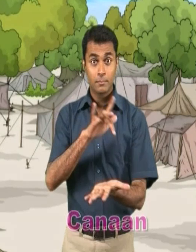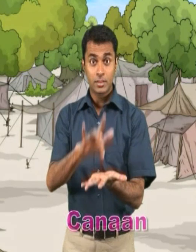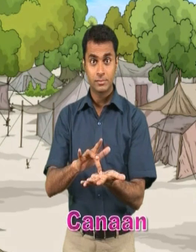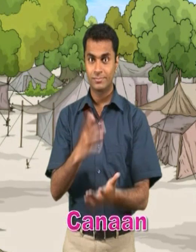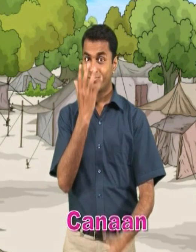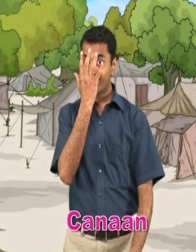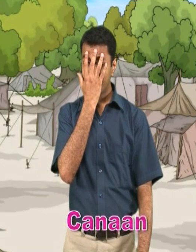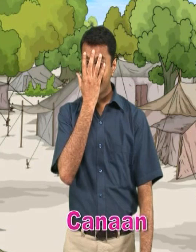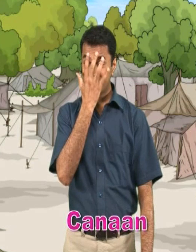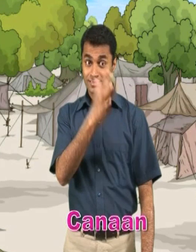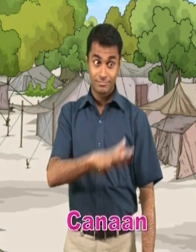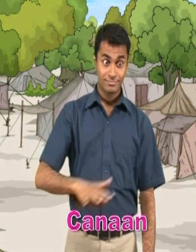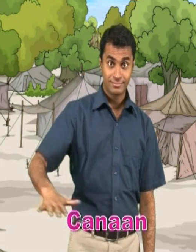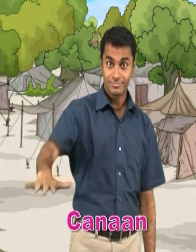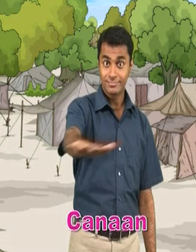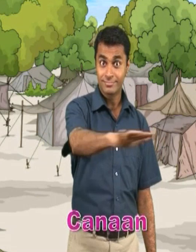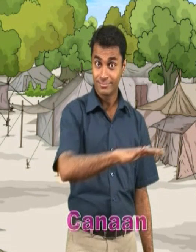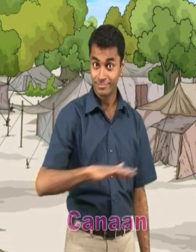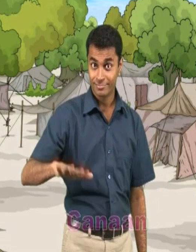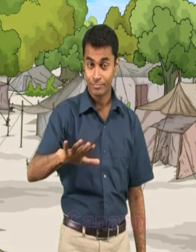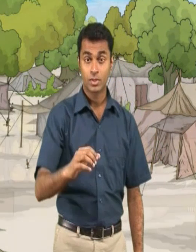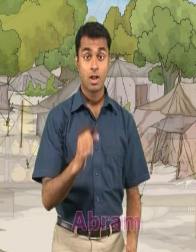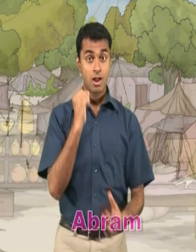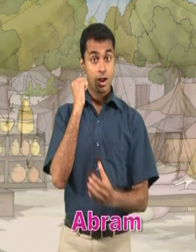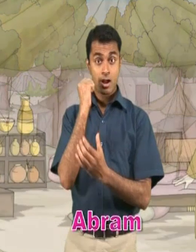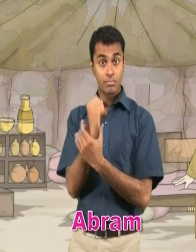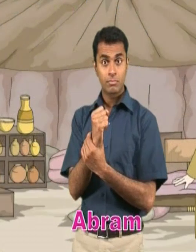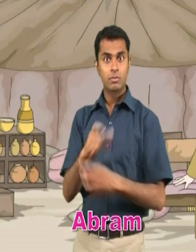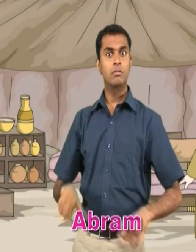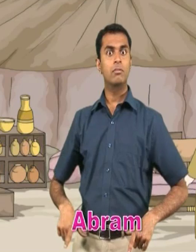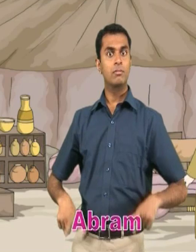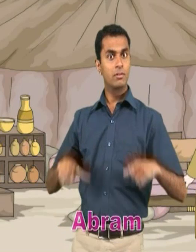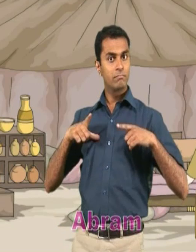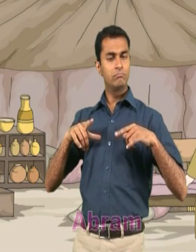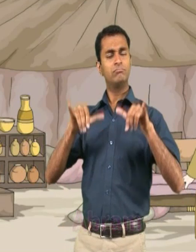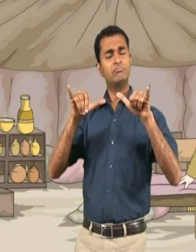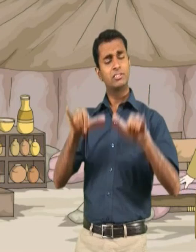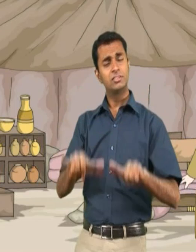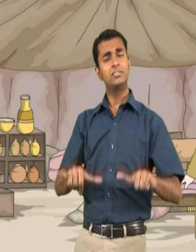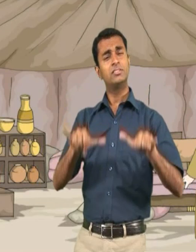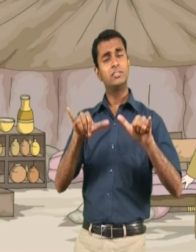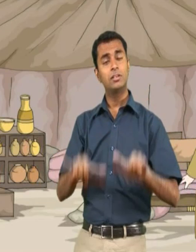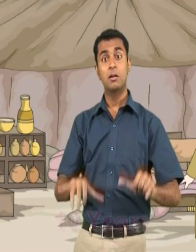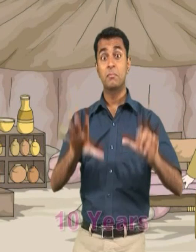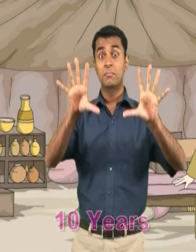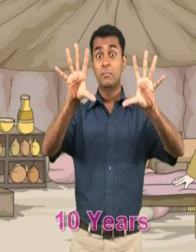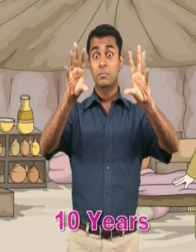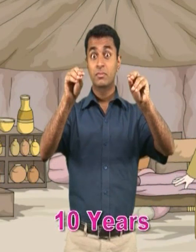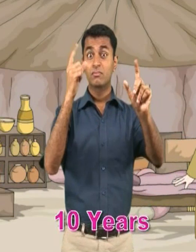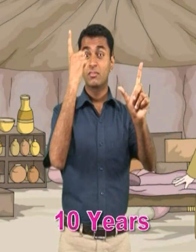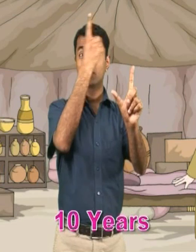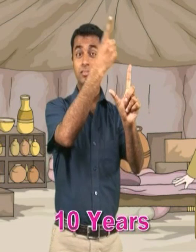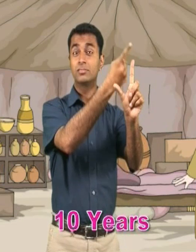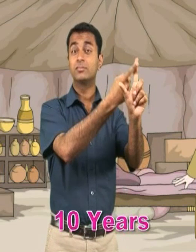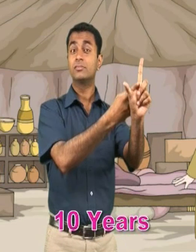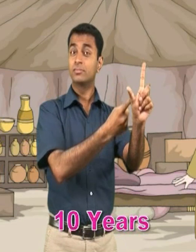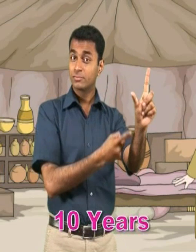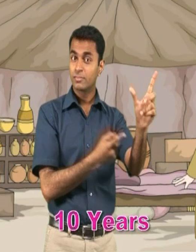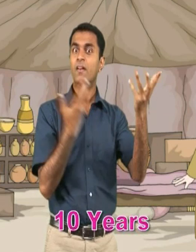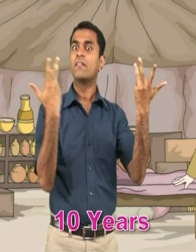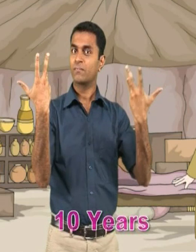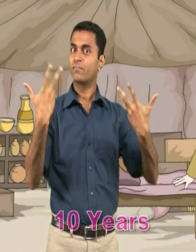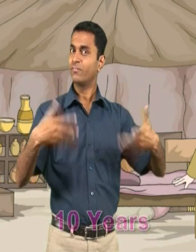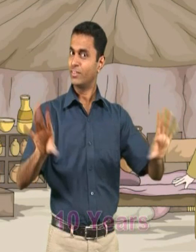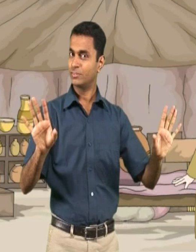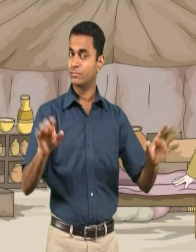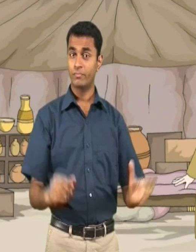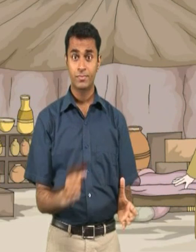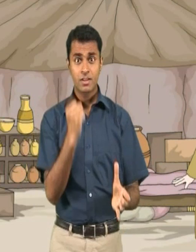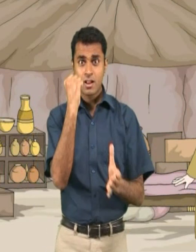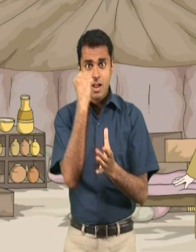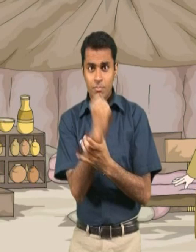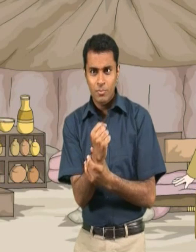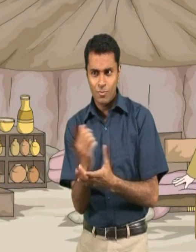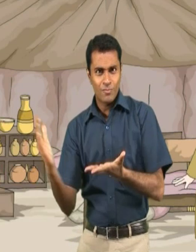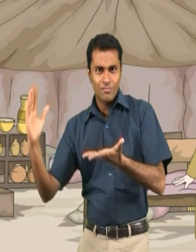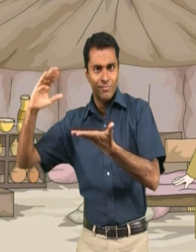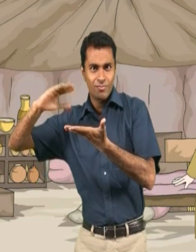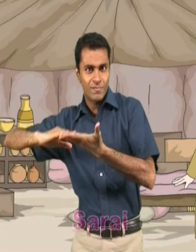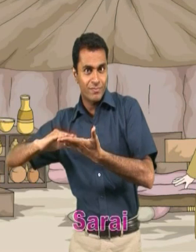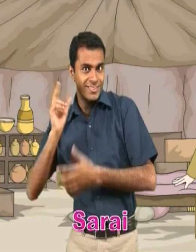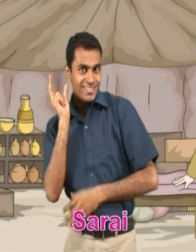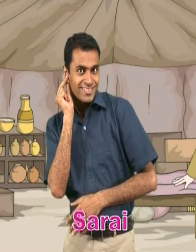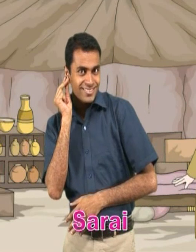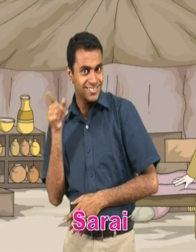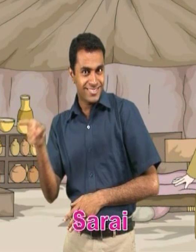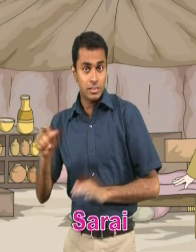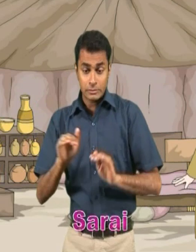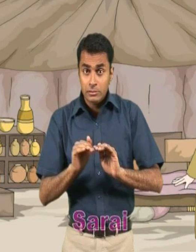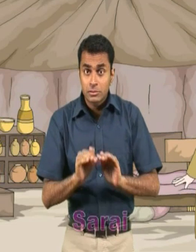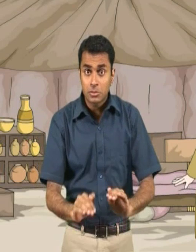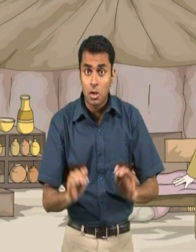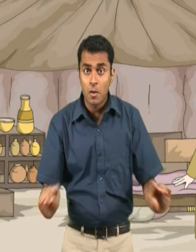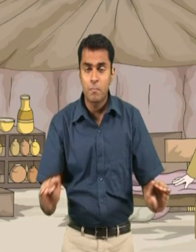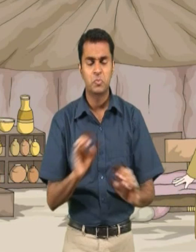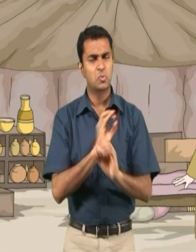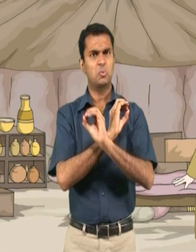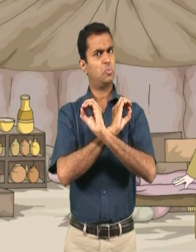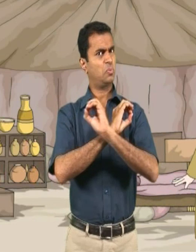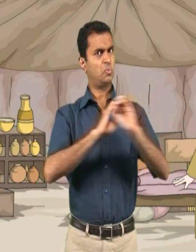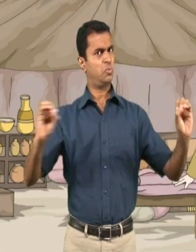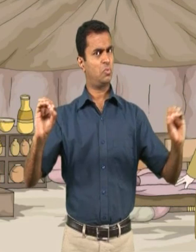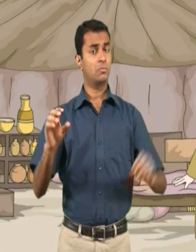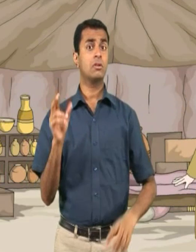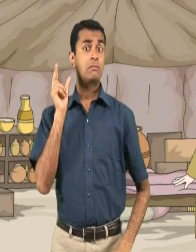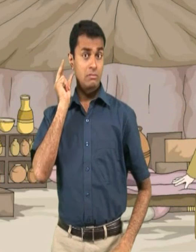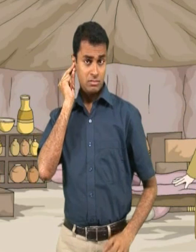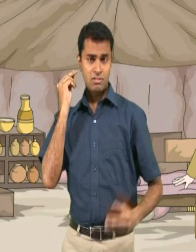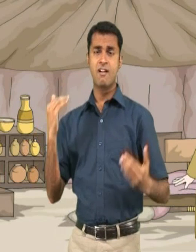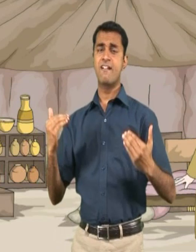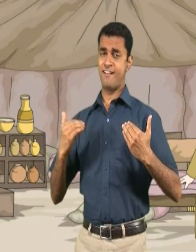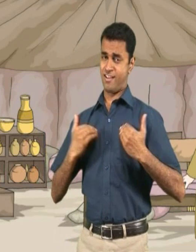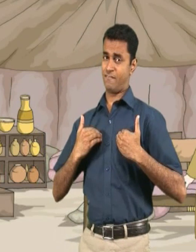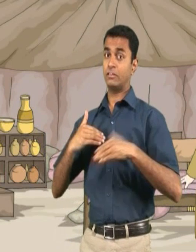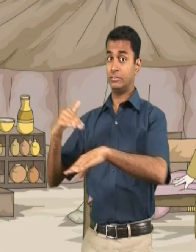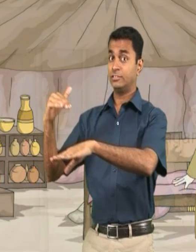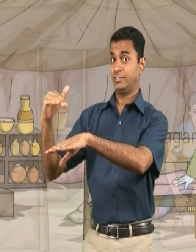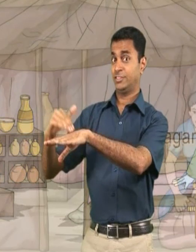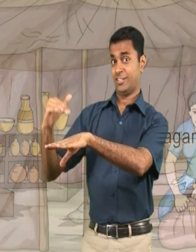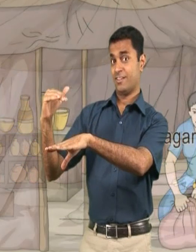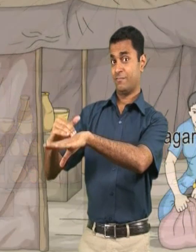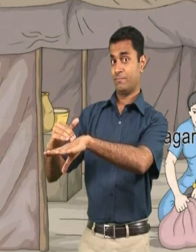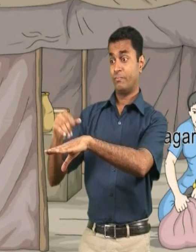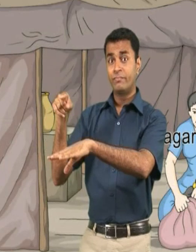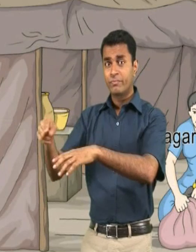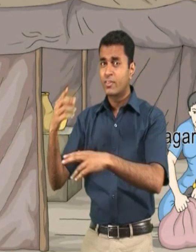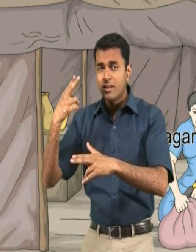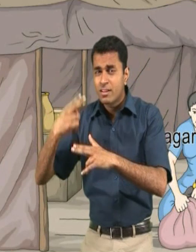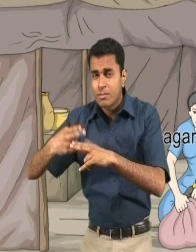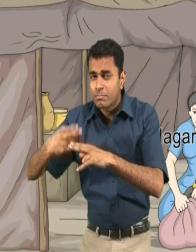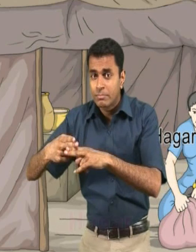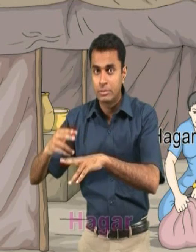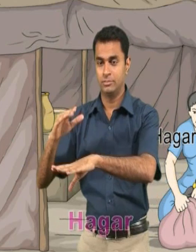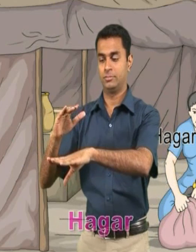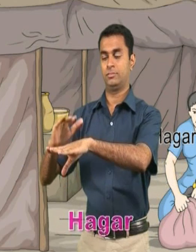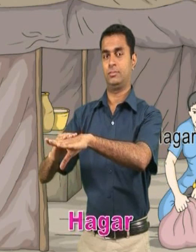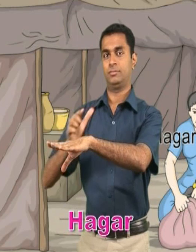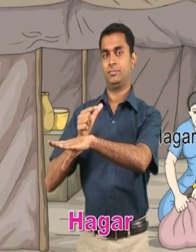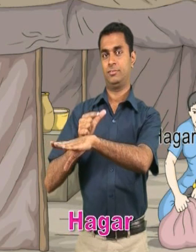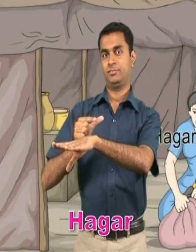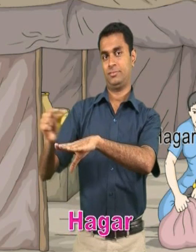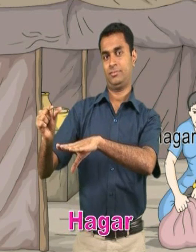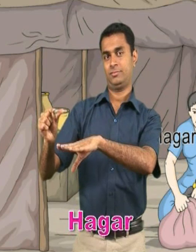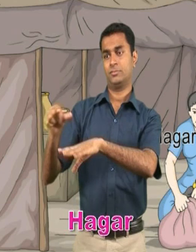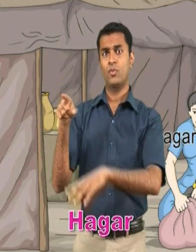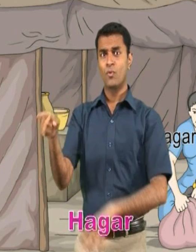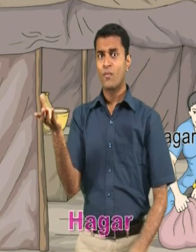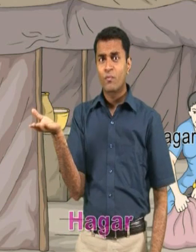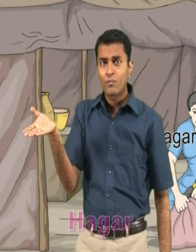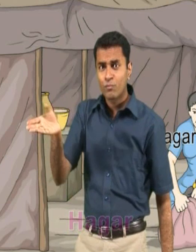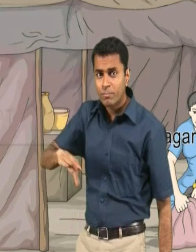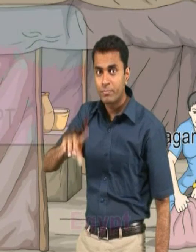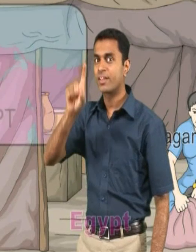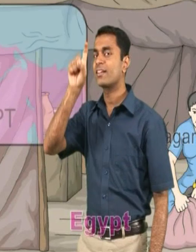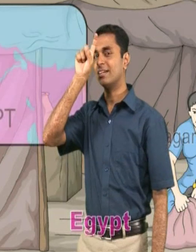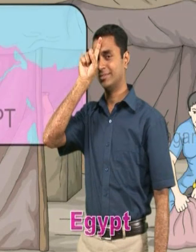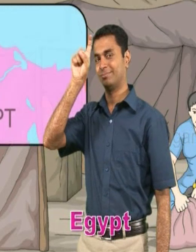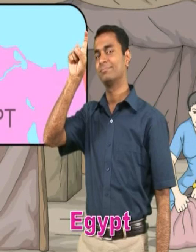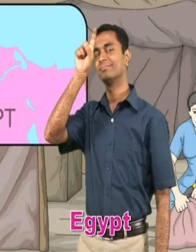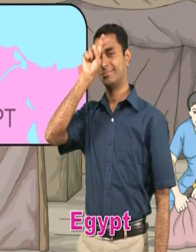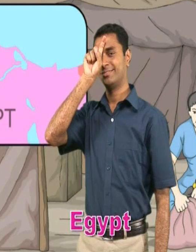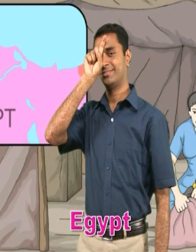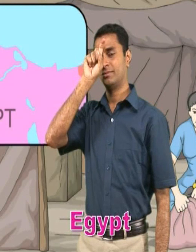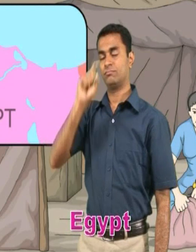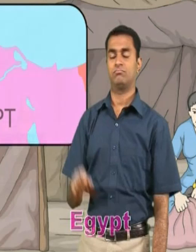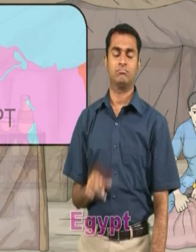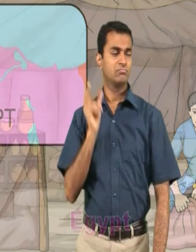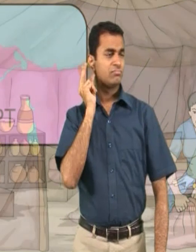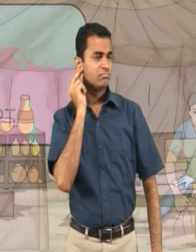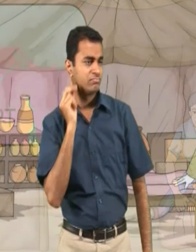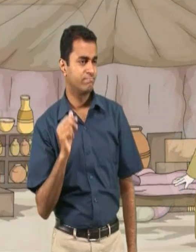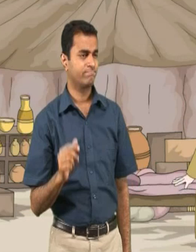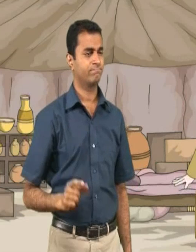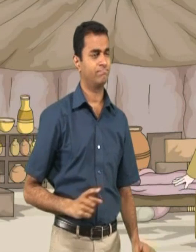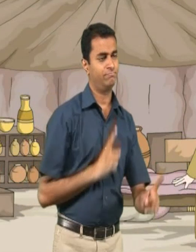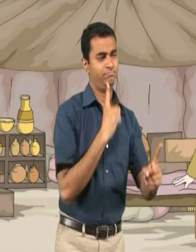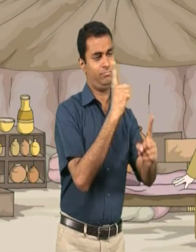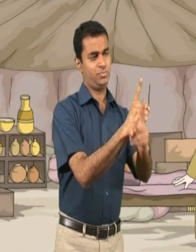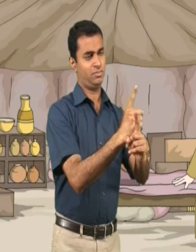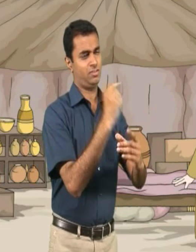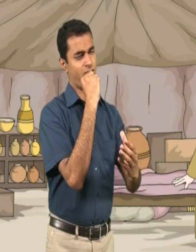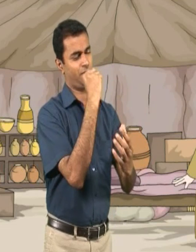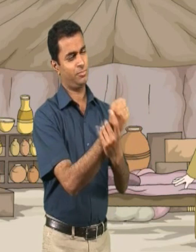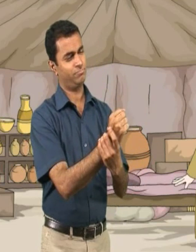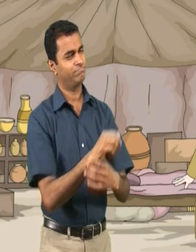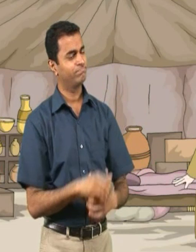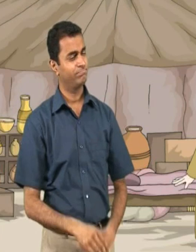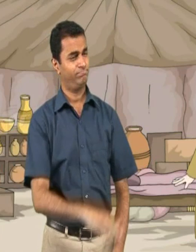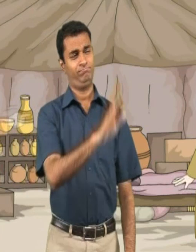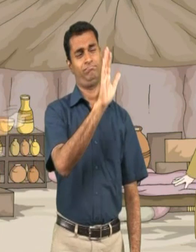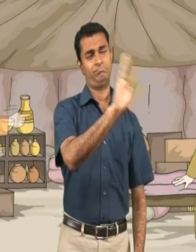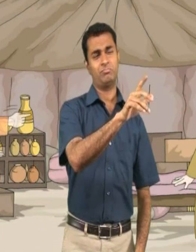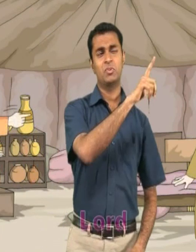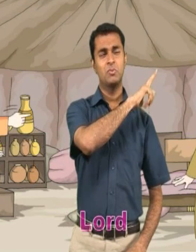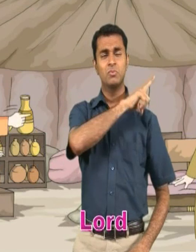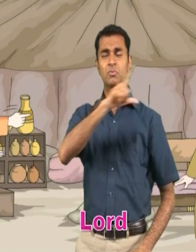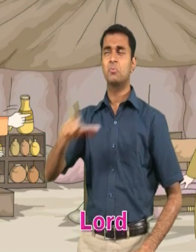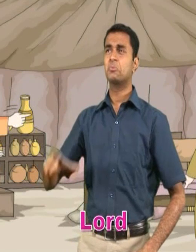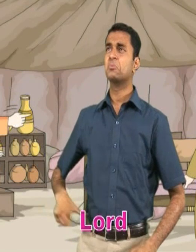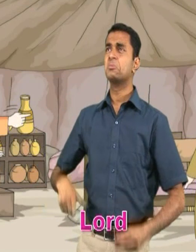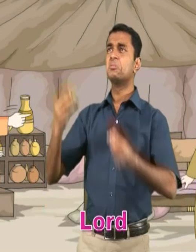Now Abram’s wife Sarai had borne him no children, but she had an Egyptian maidservant named Hagar.